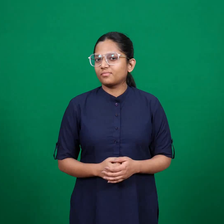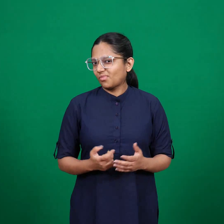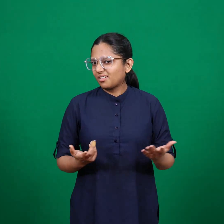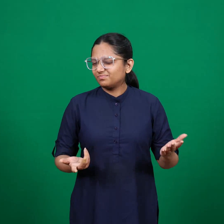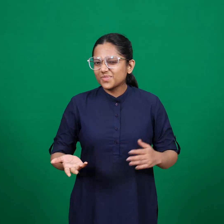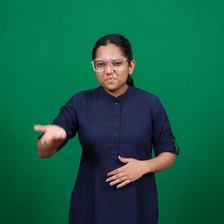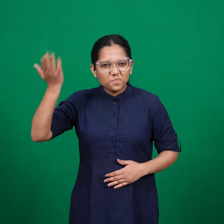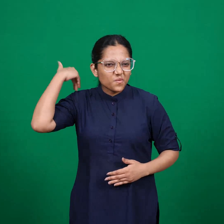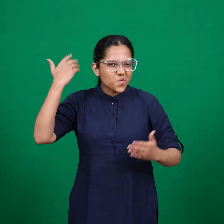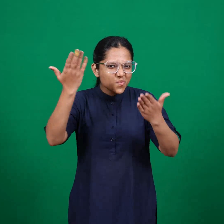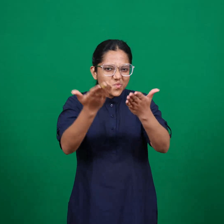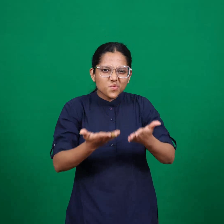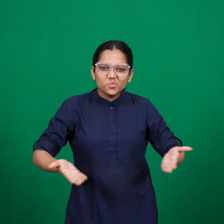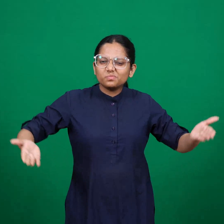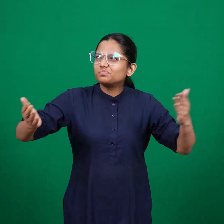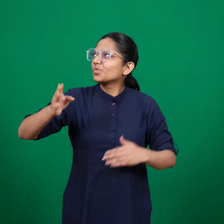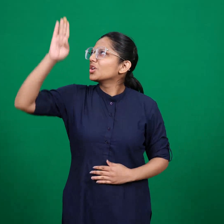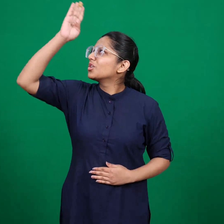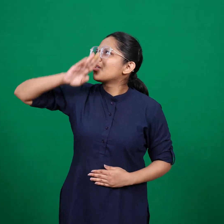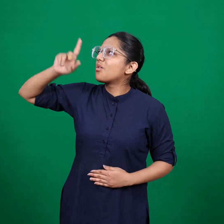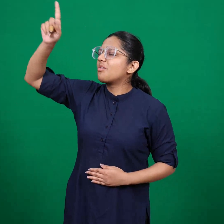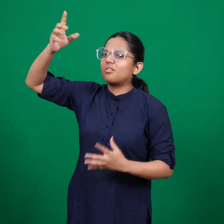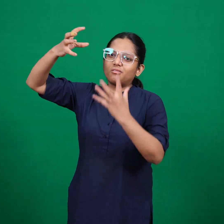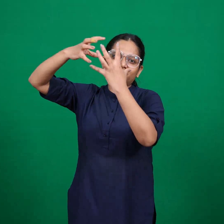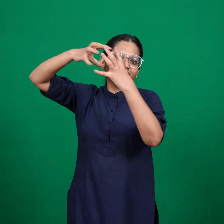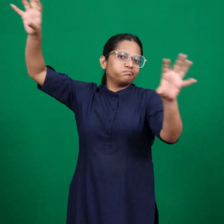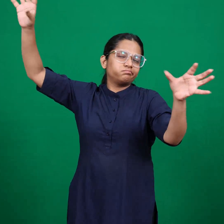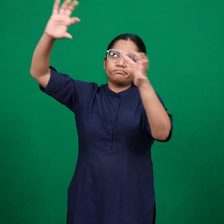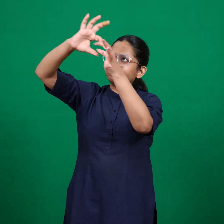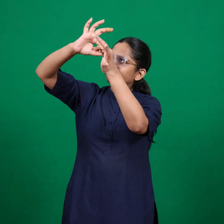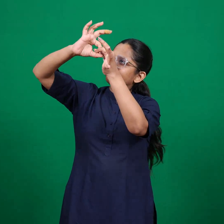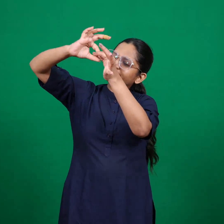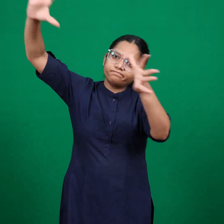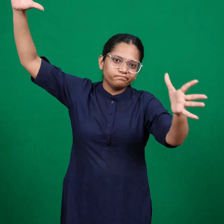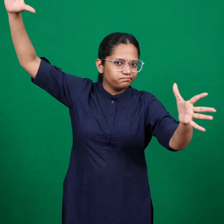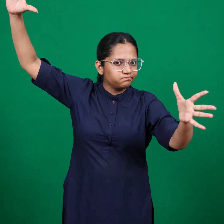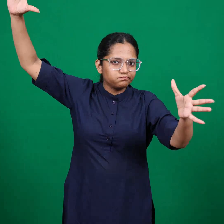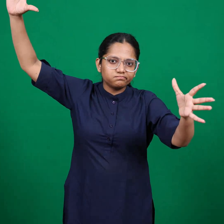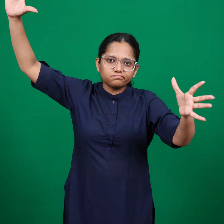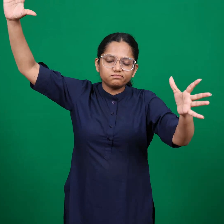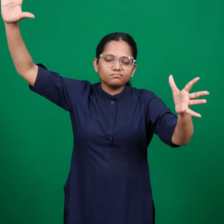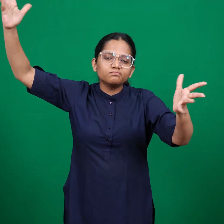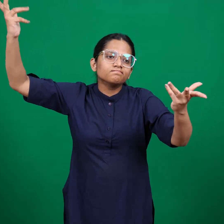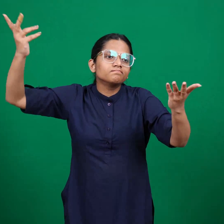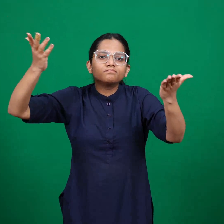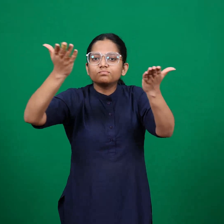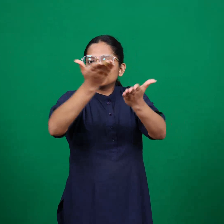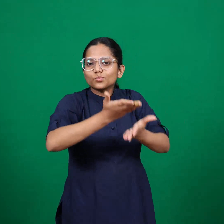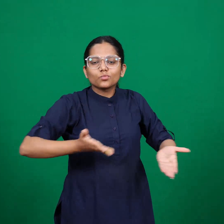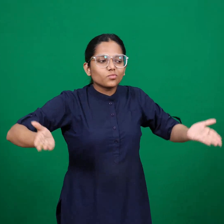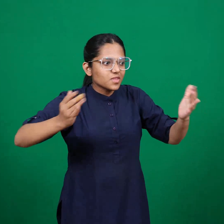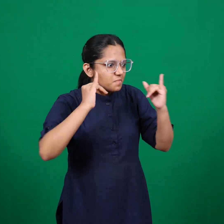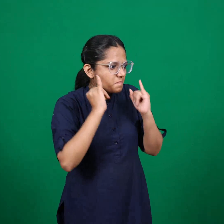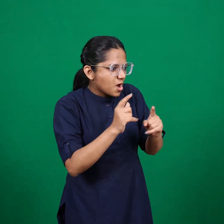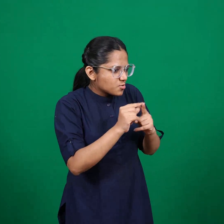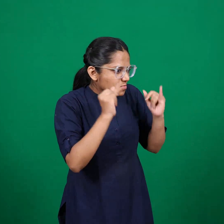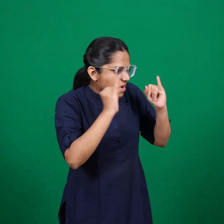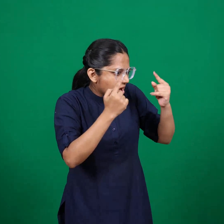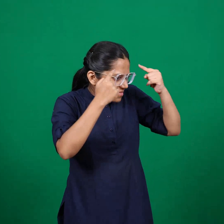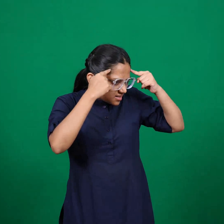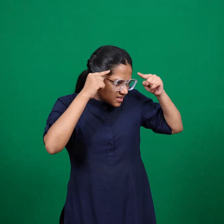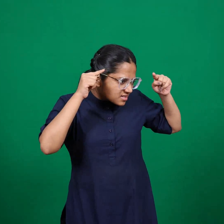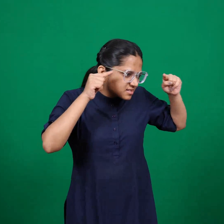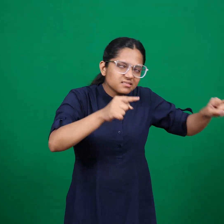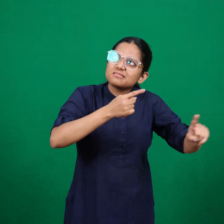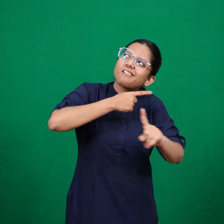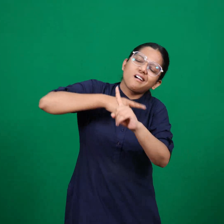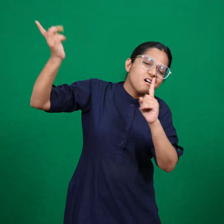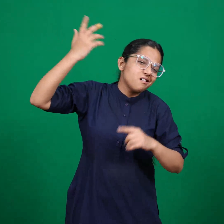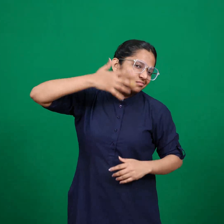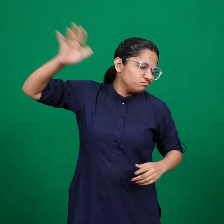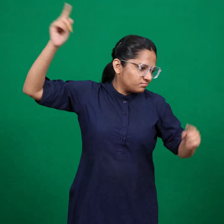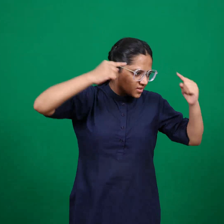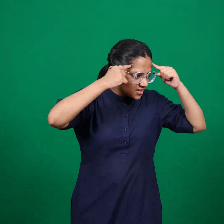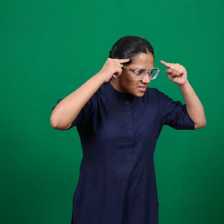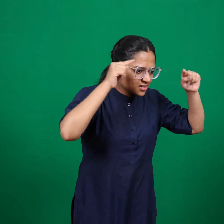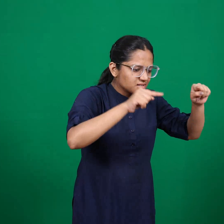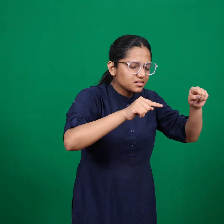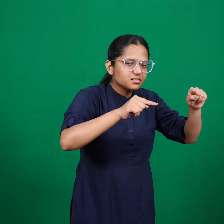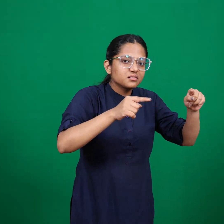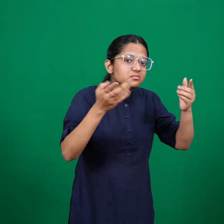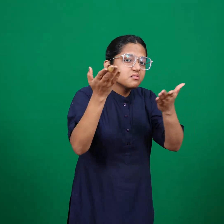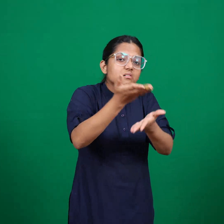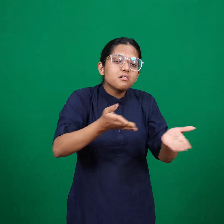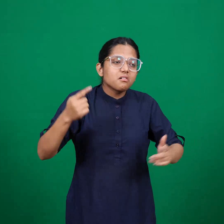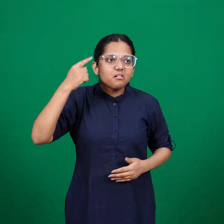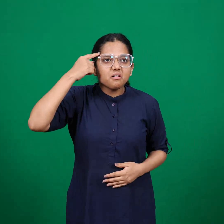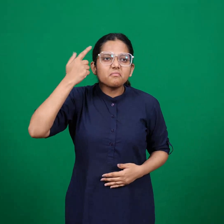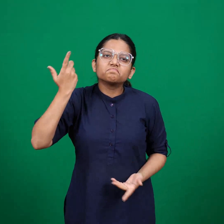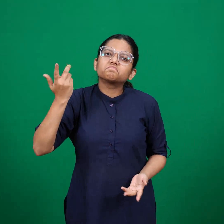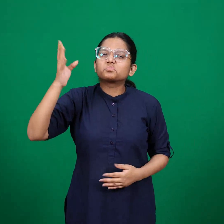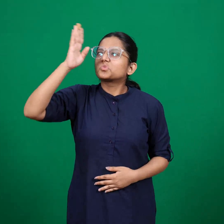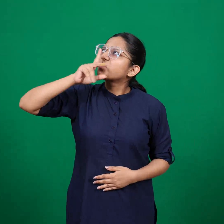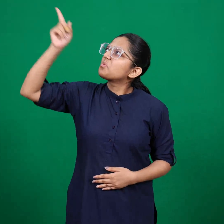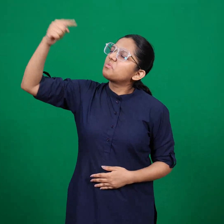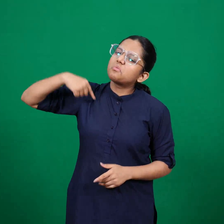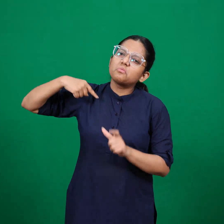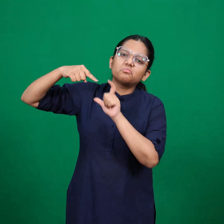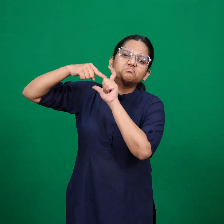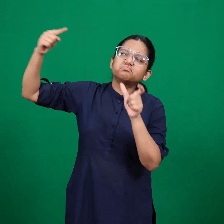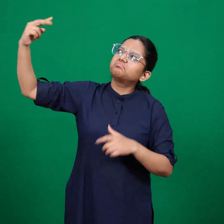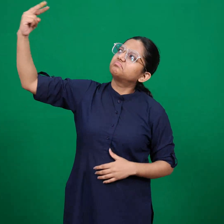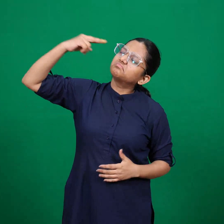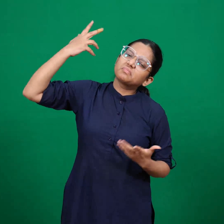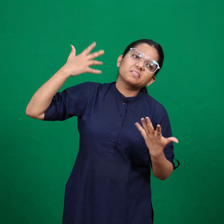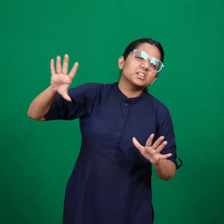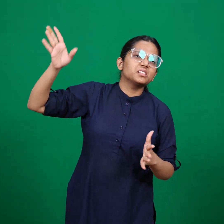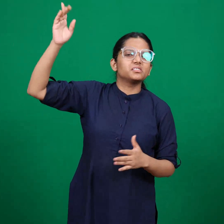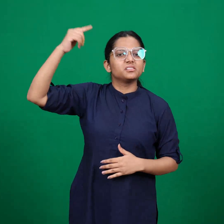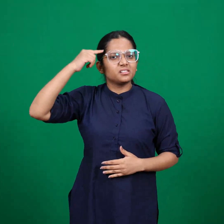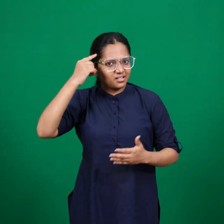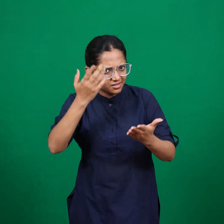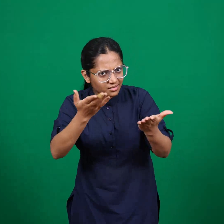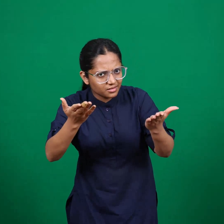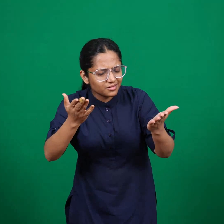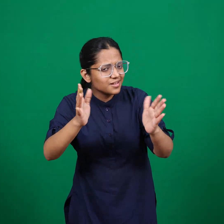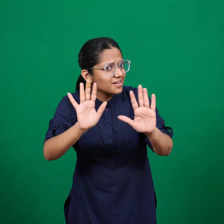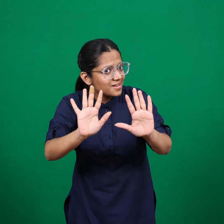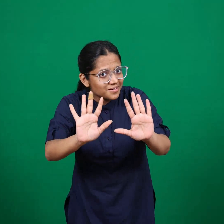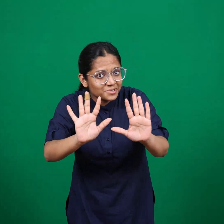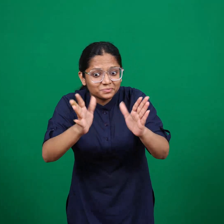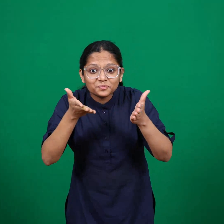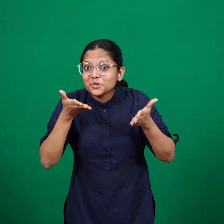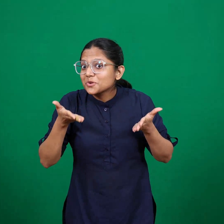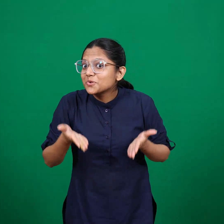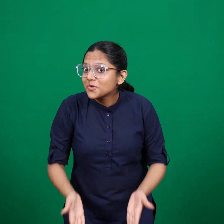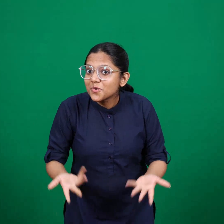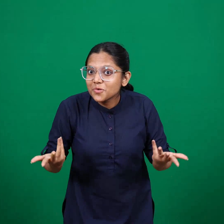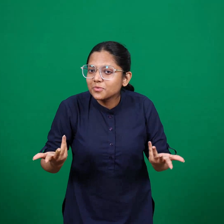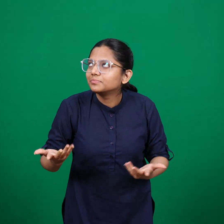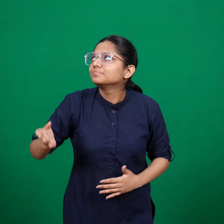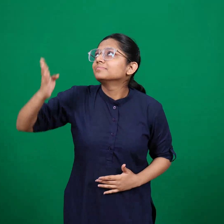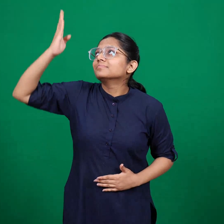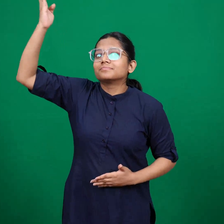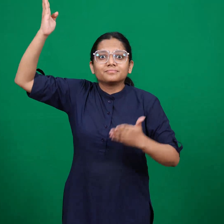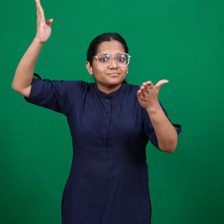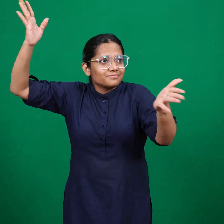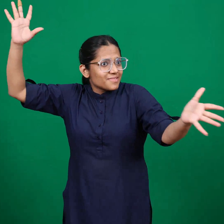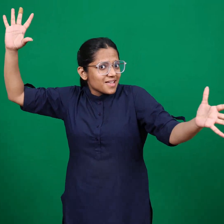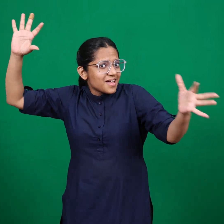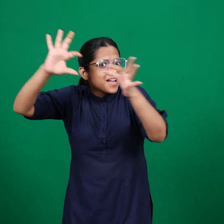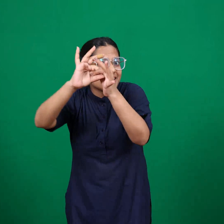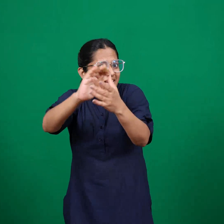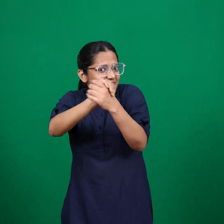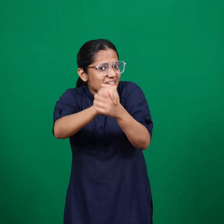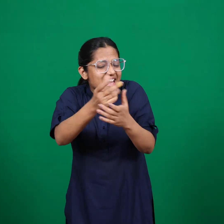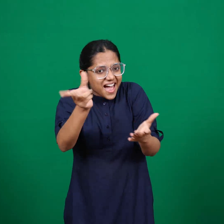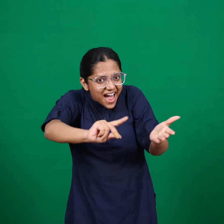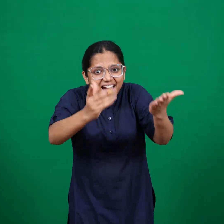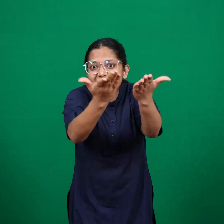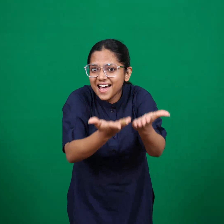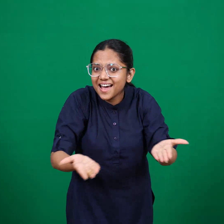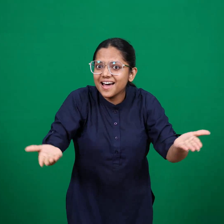Once you were alienated from God and were hostile in your minds, engaging in evil deeds.